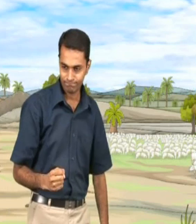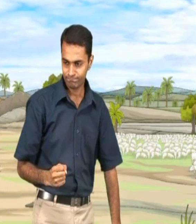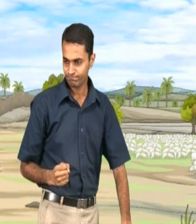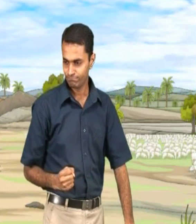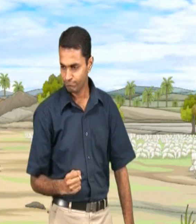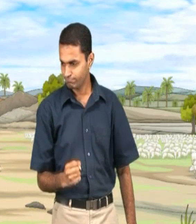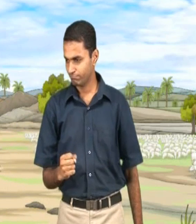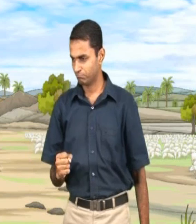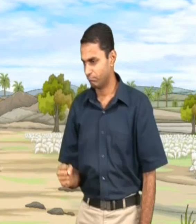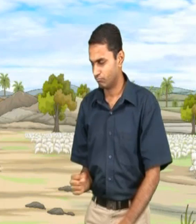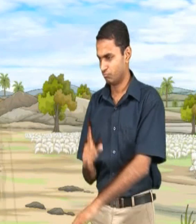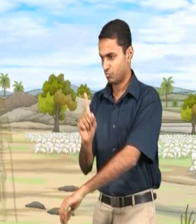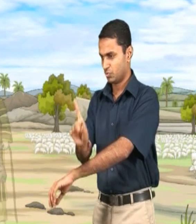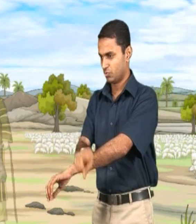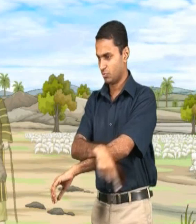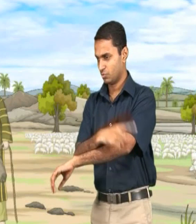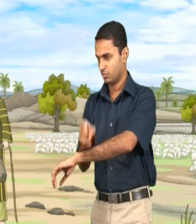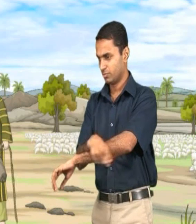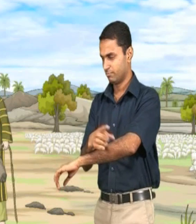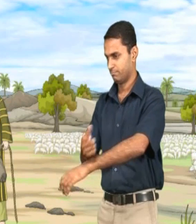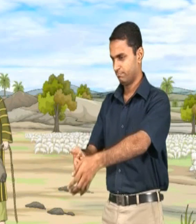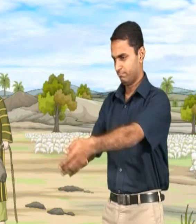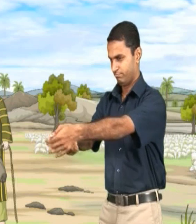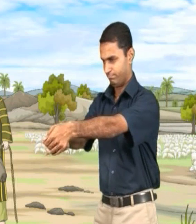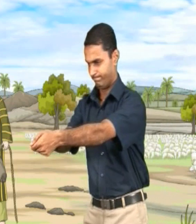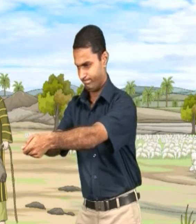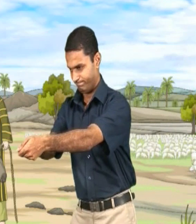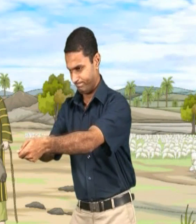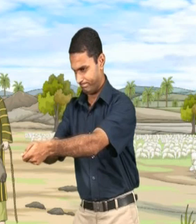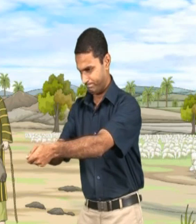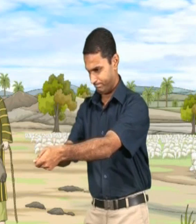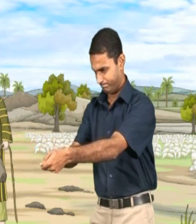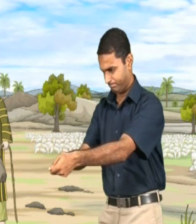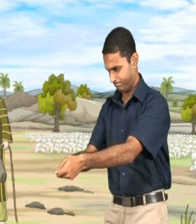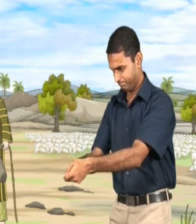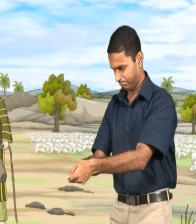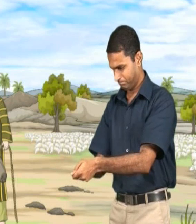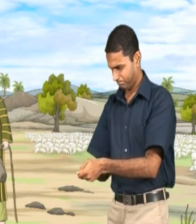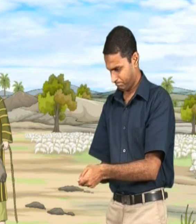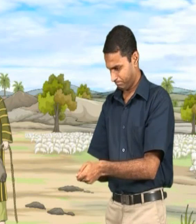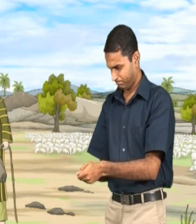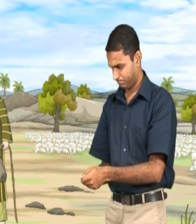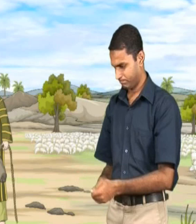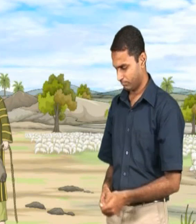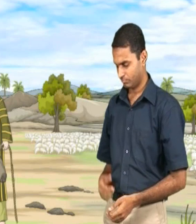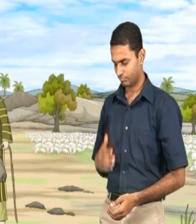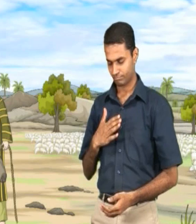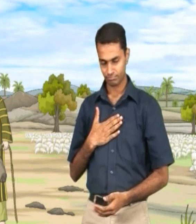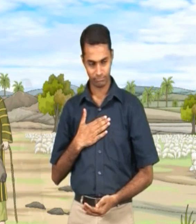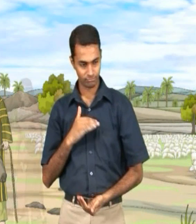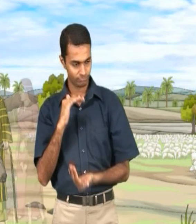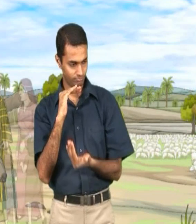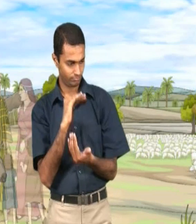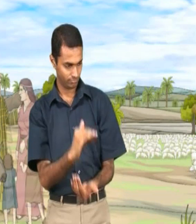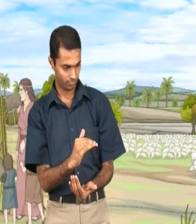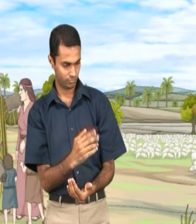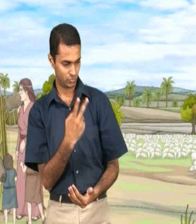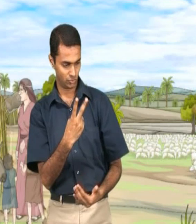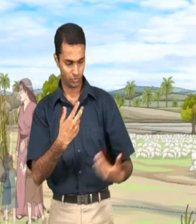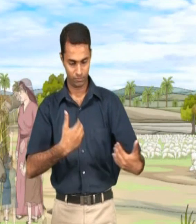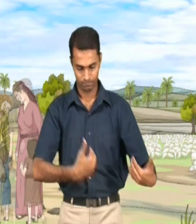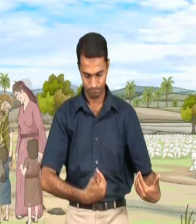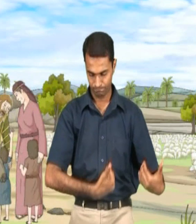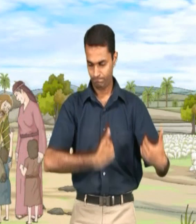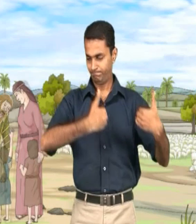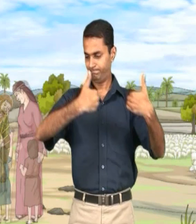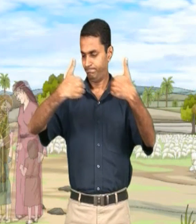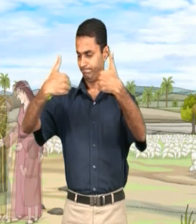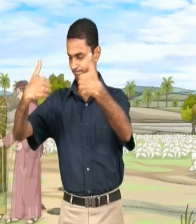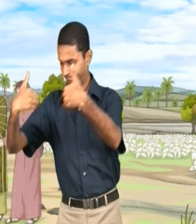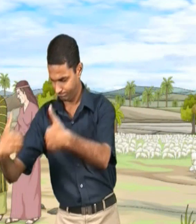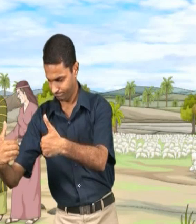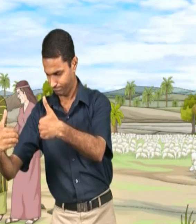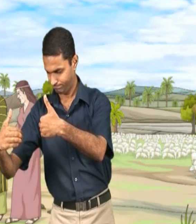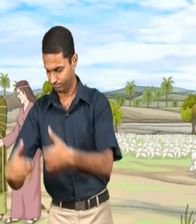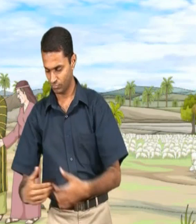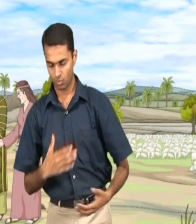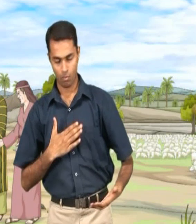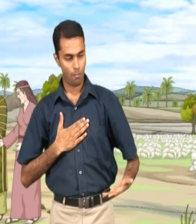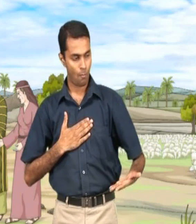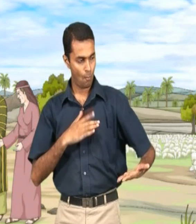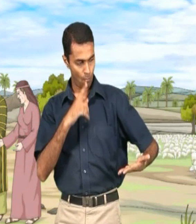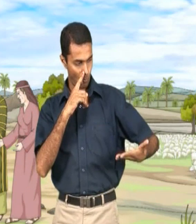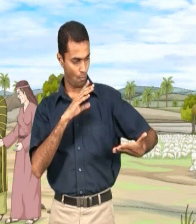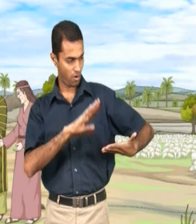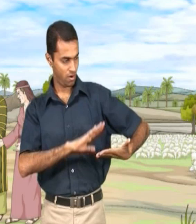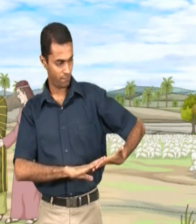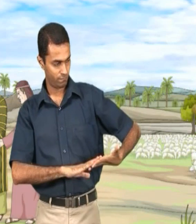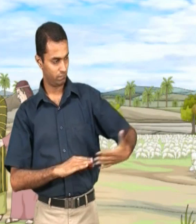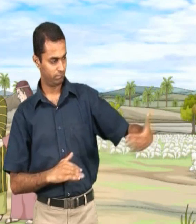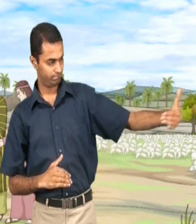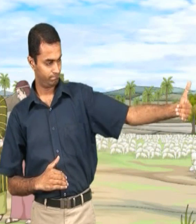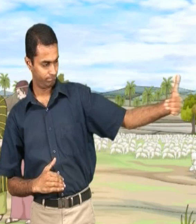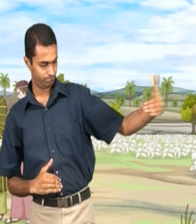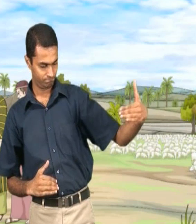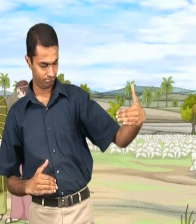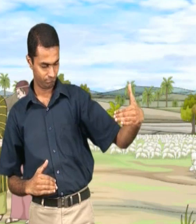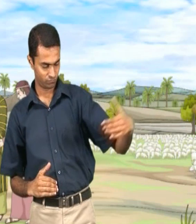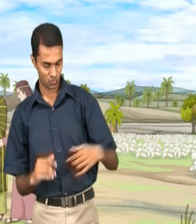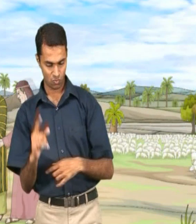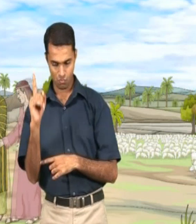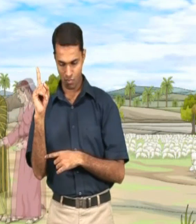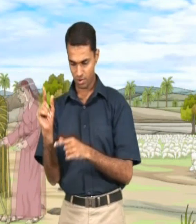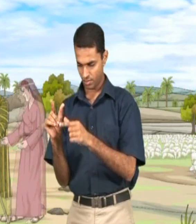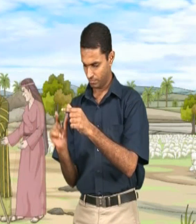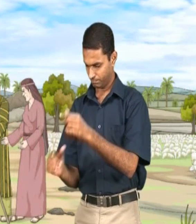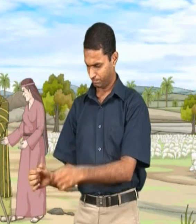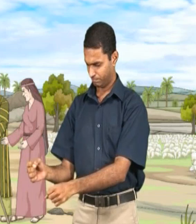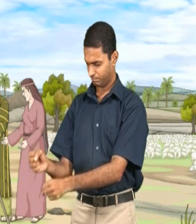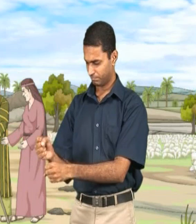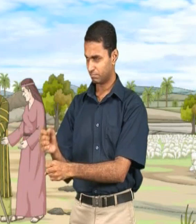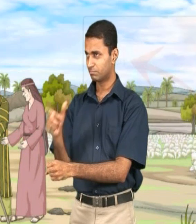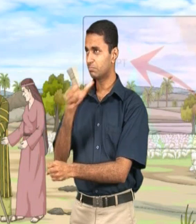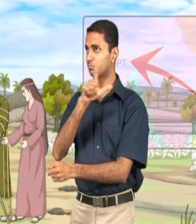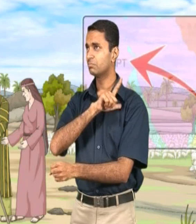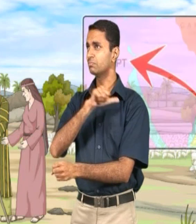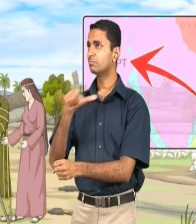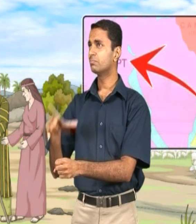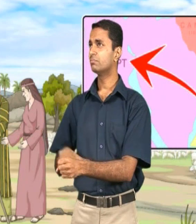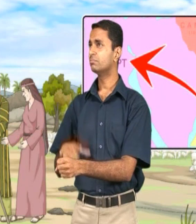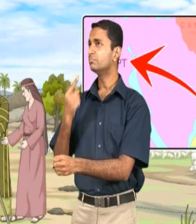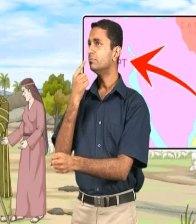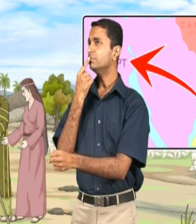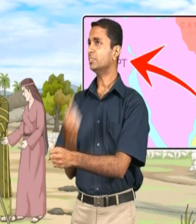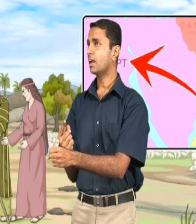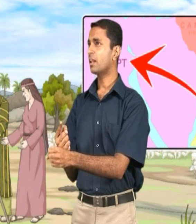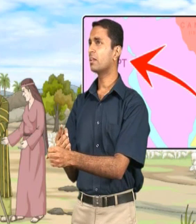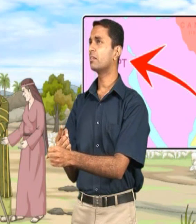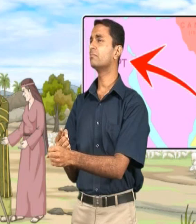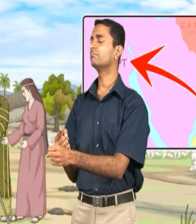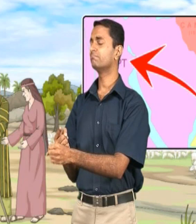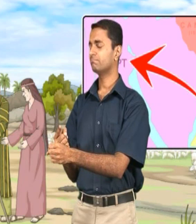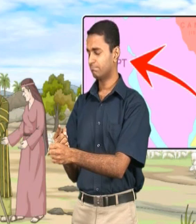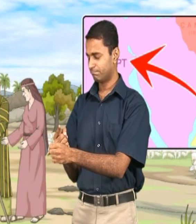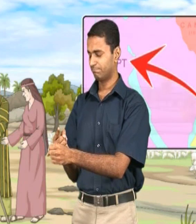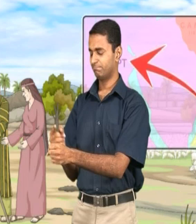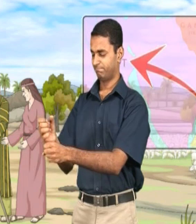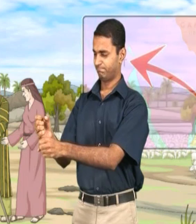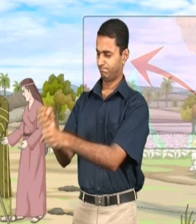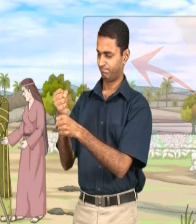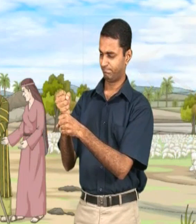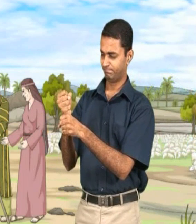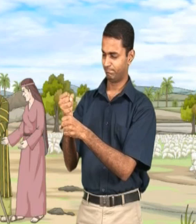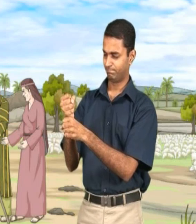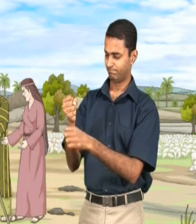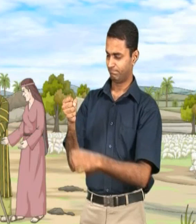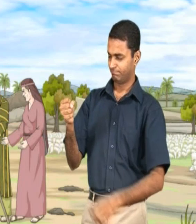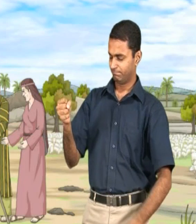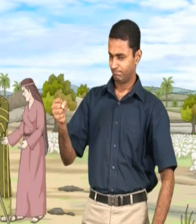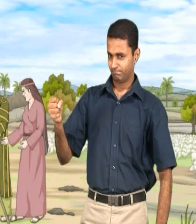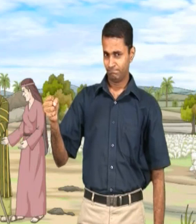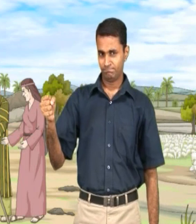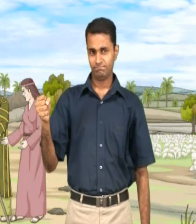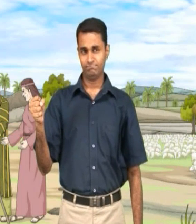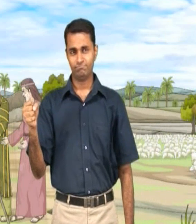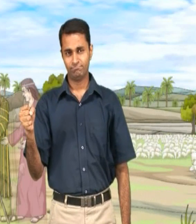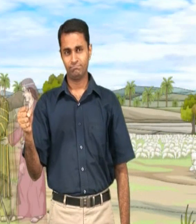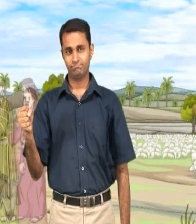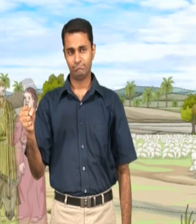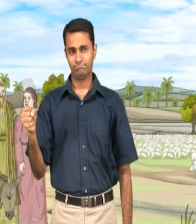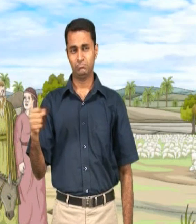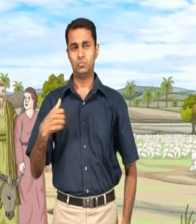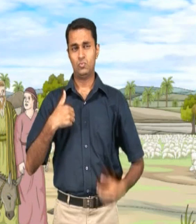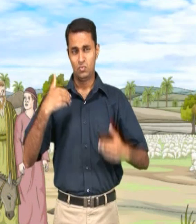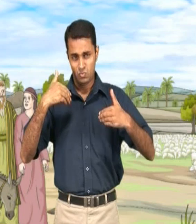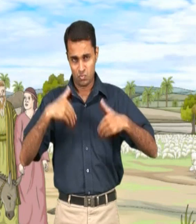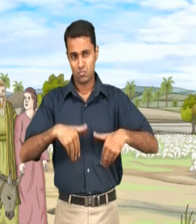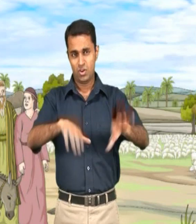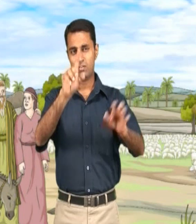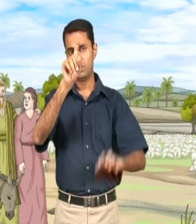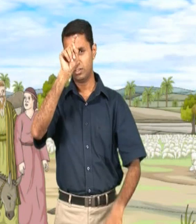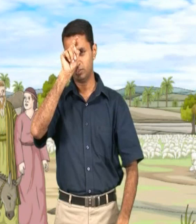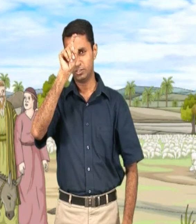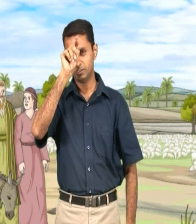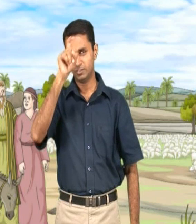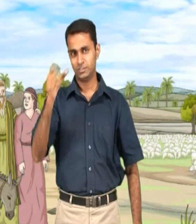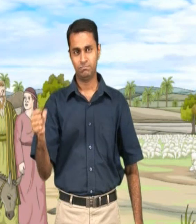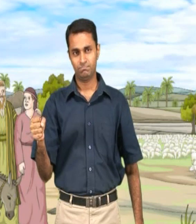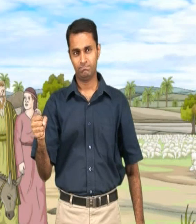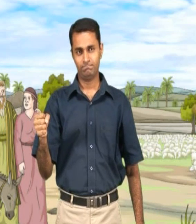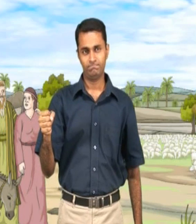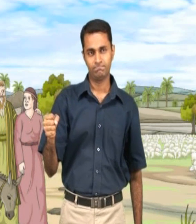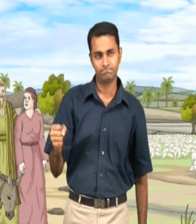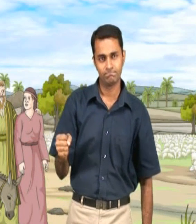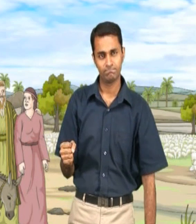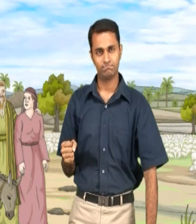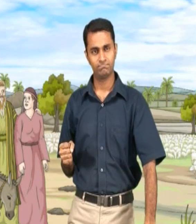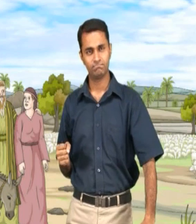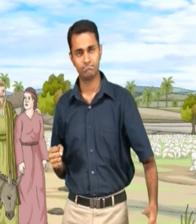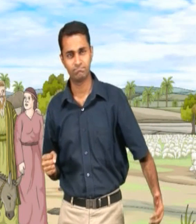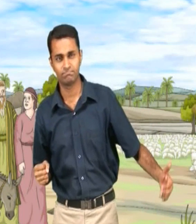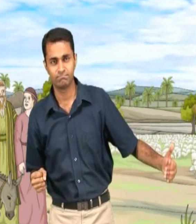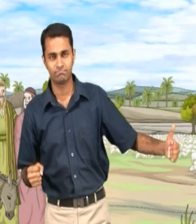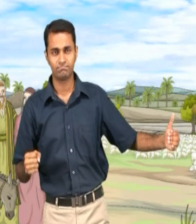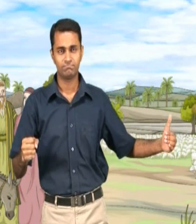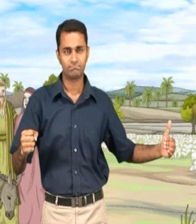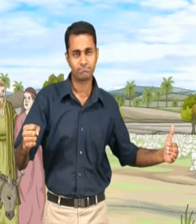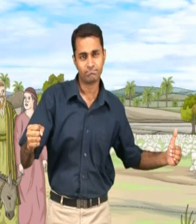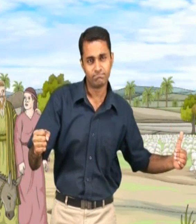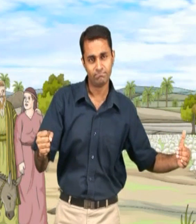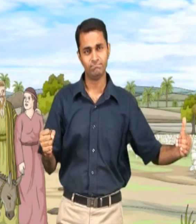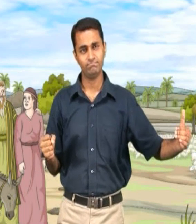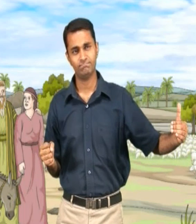So Moses took his wife and sons, put them on a donkey, and headed back to Egypt.